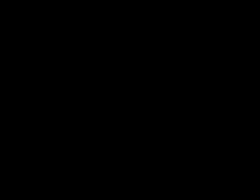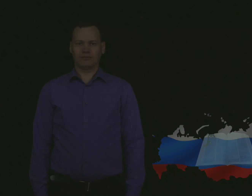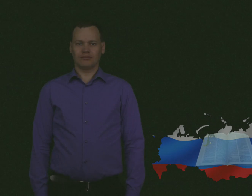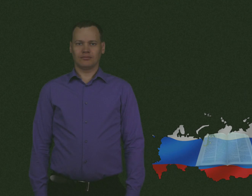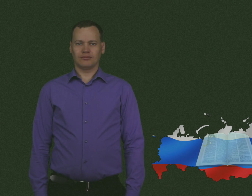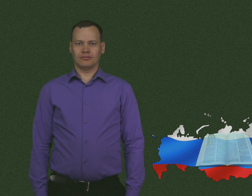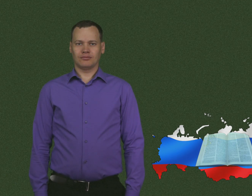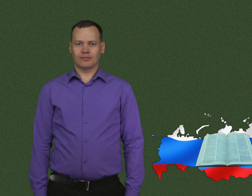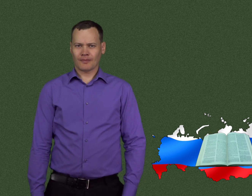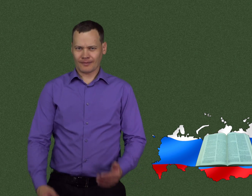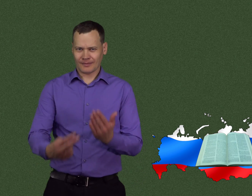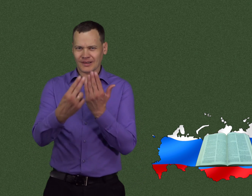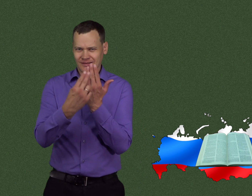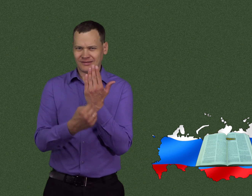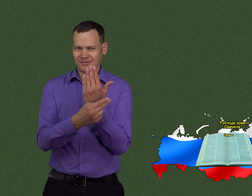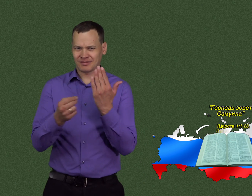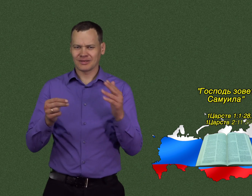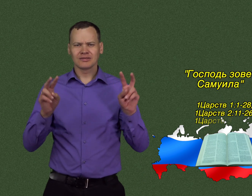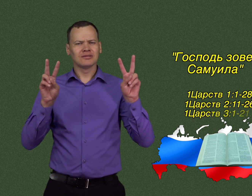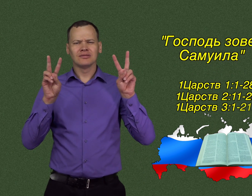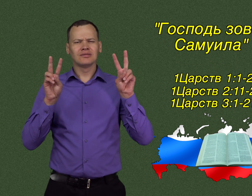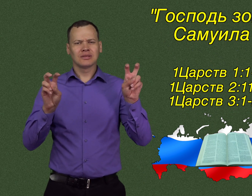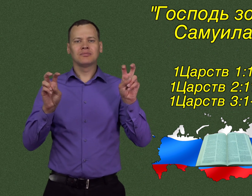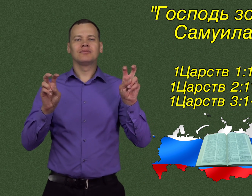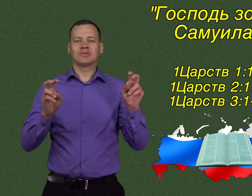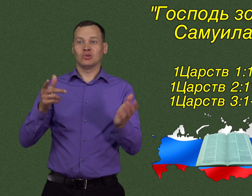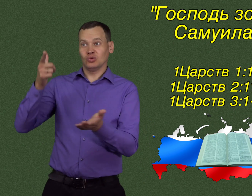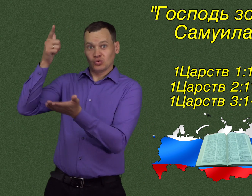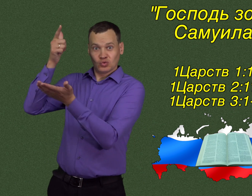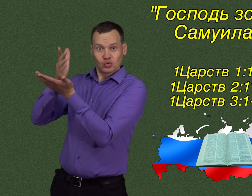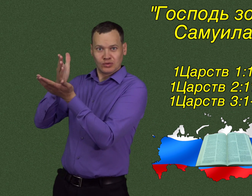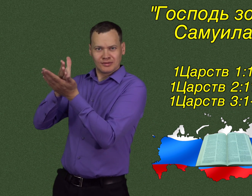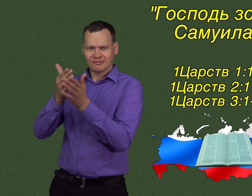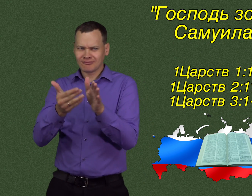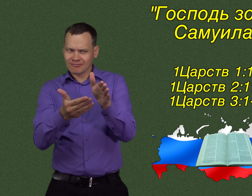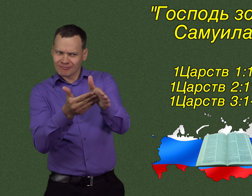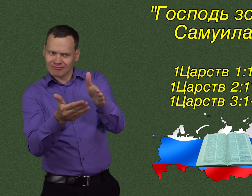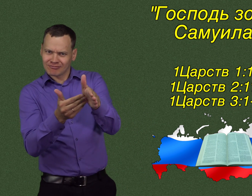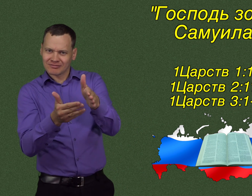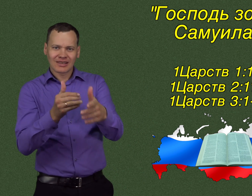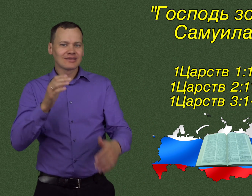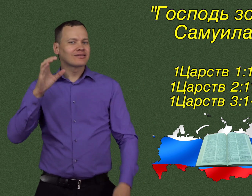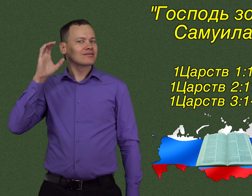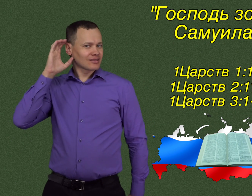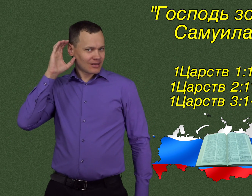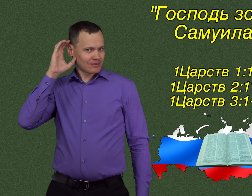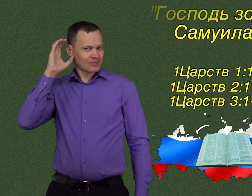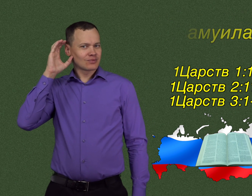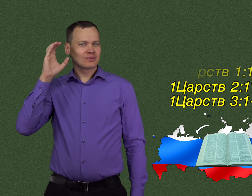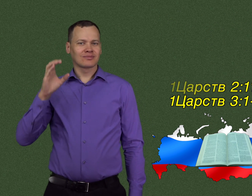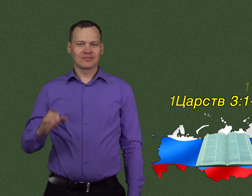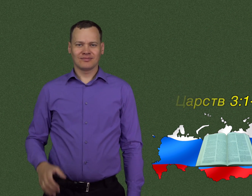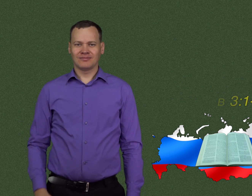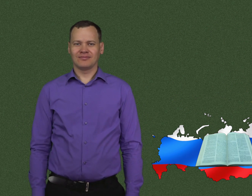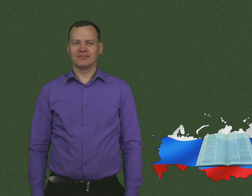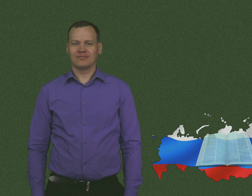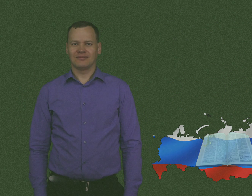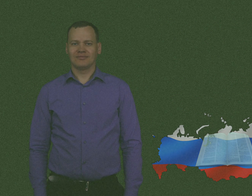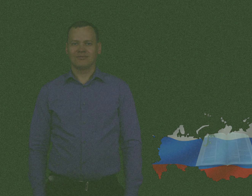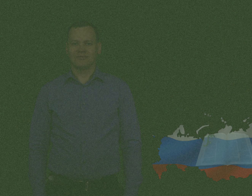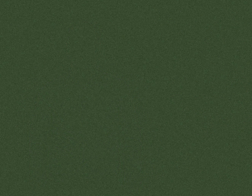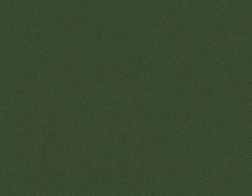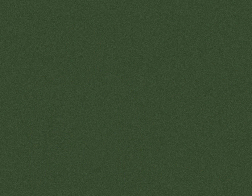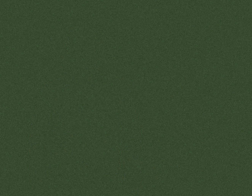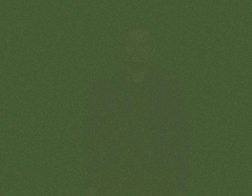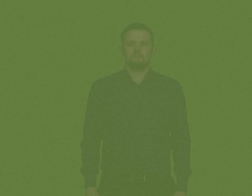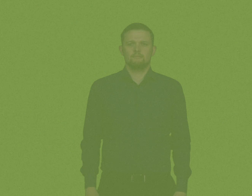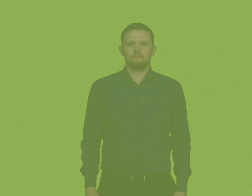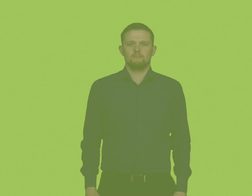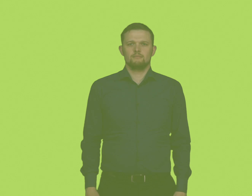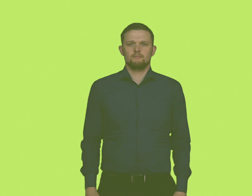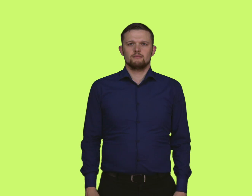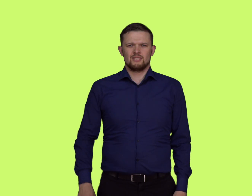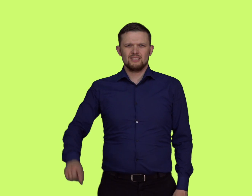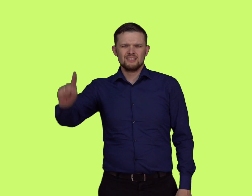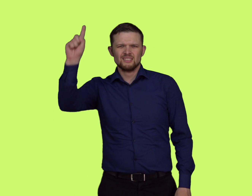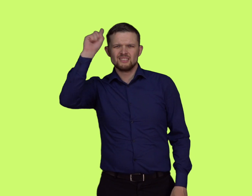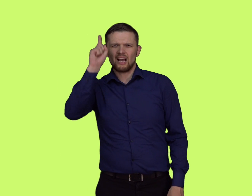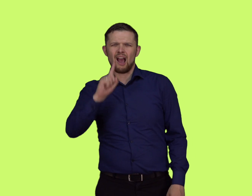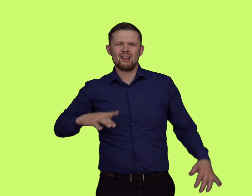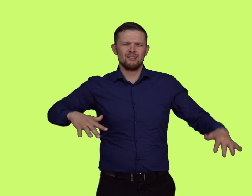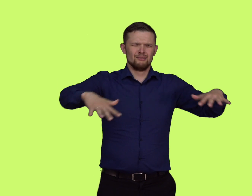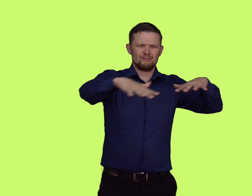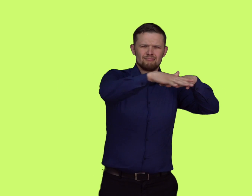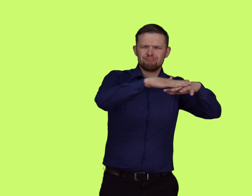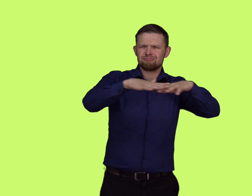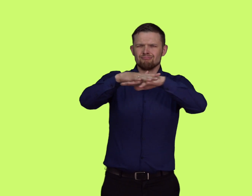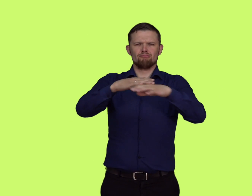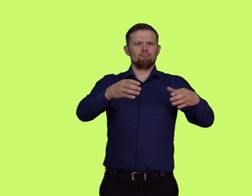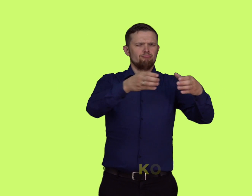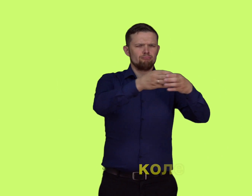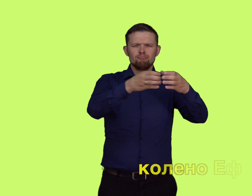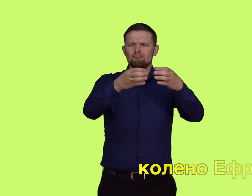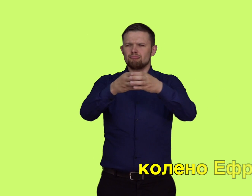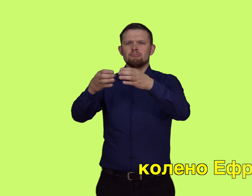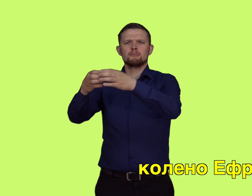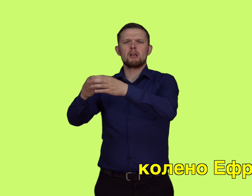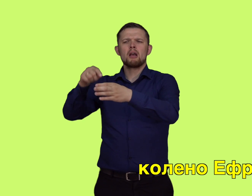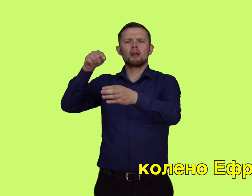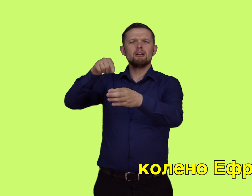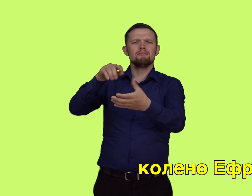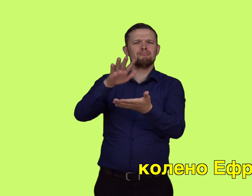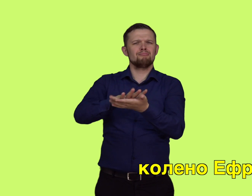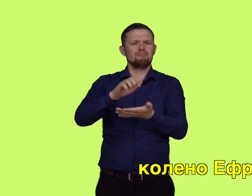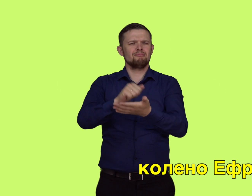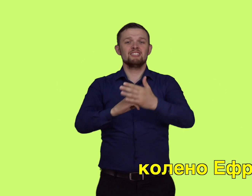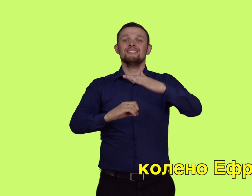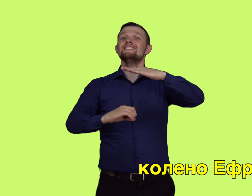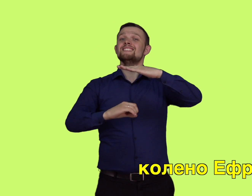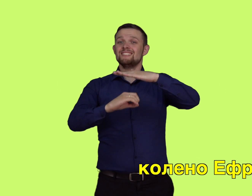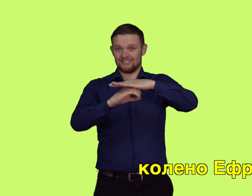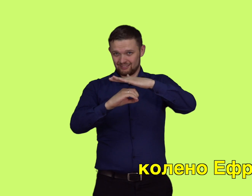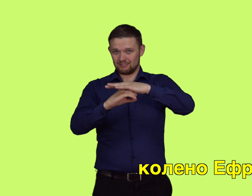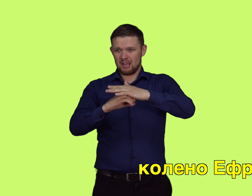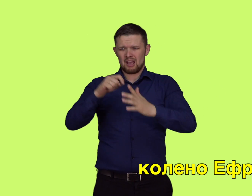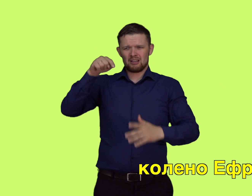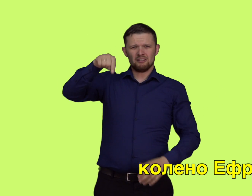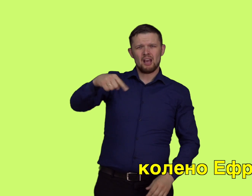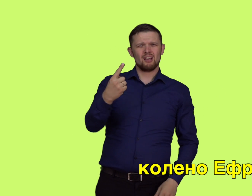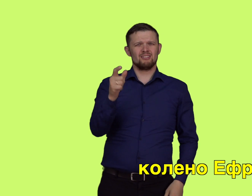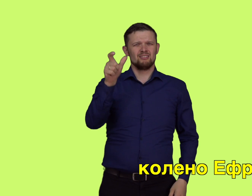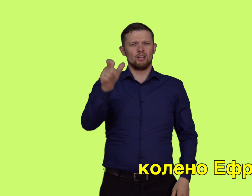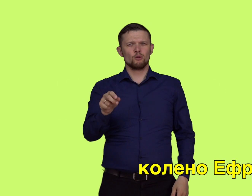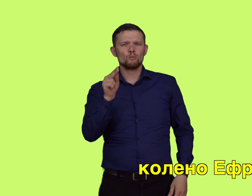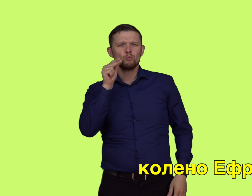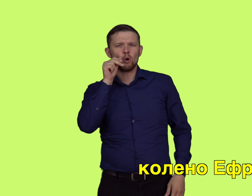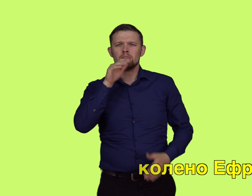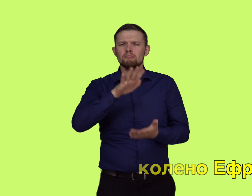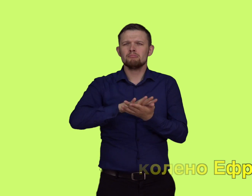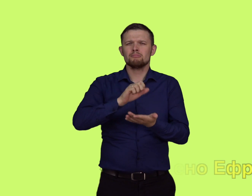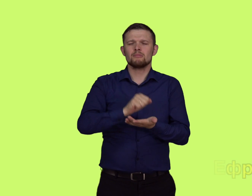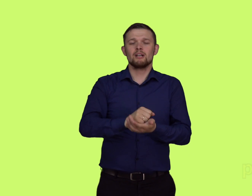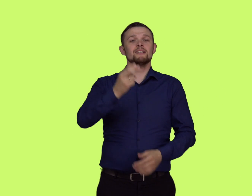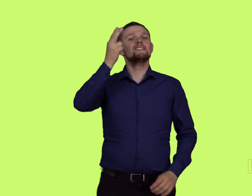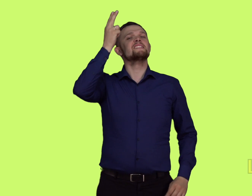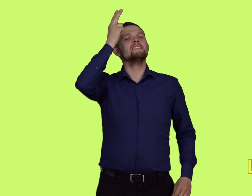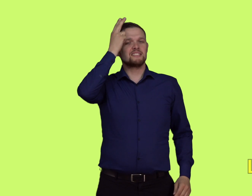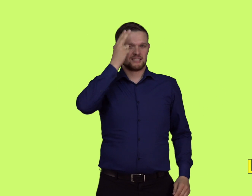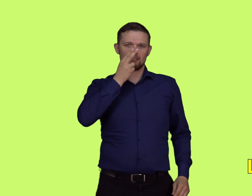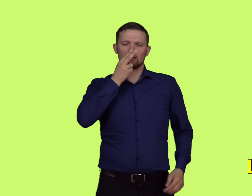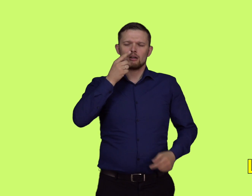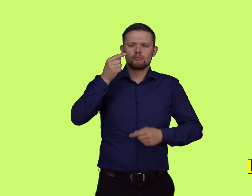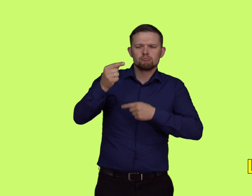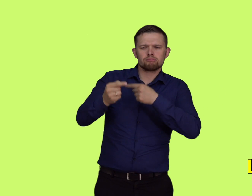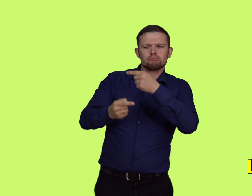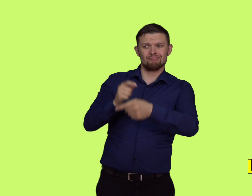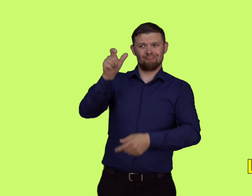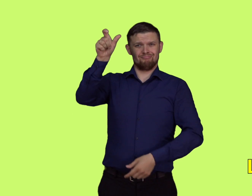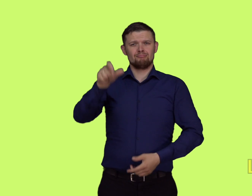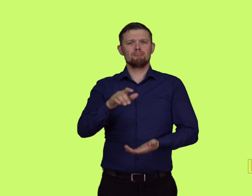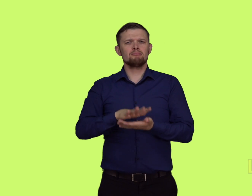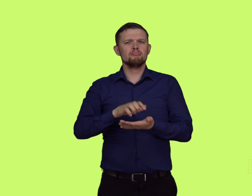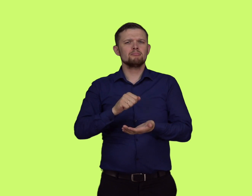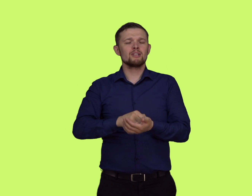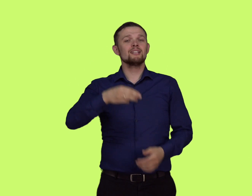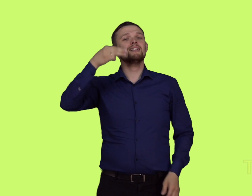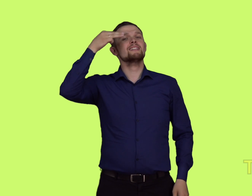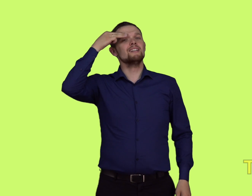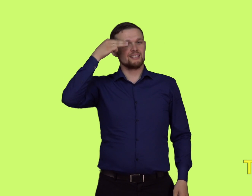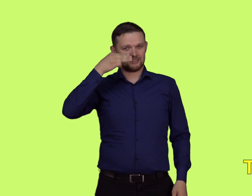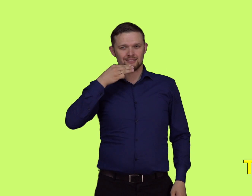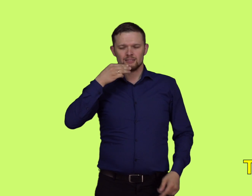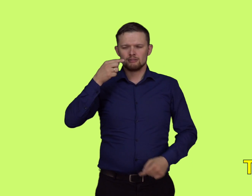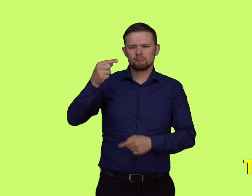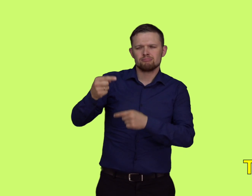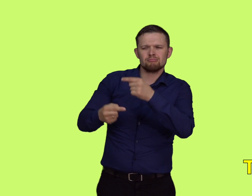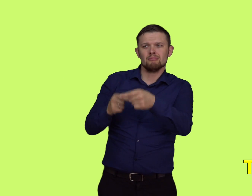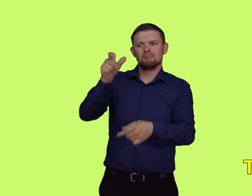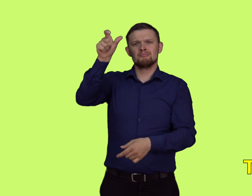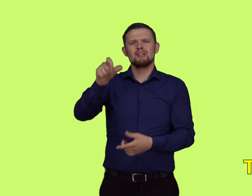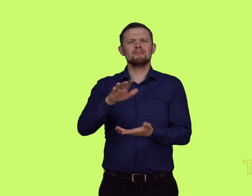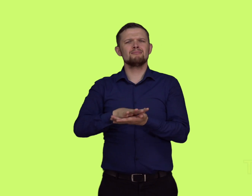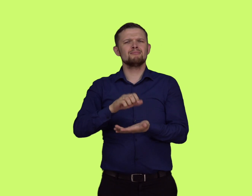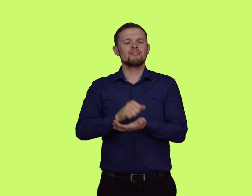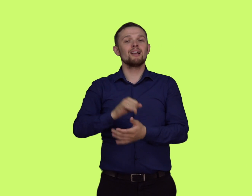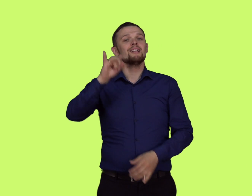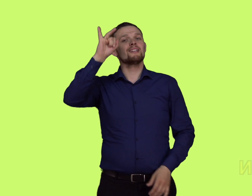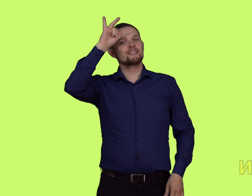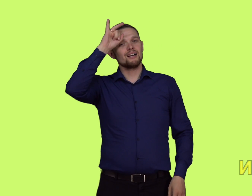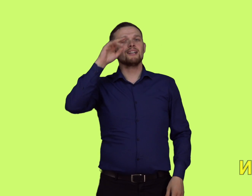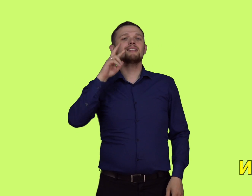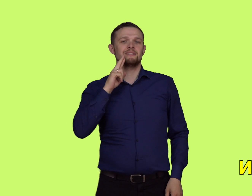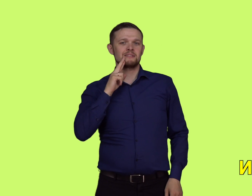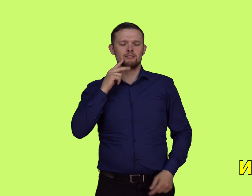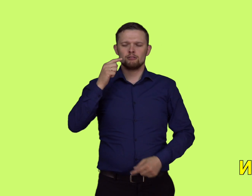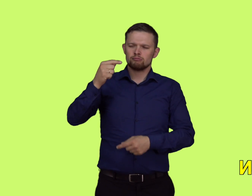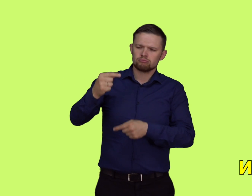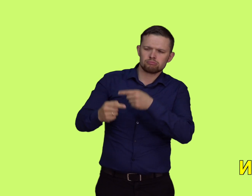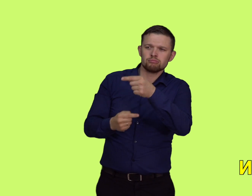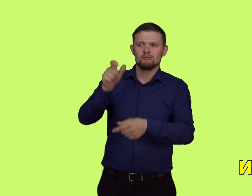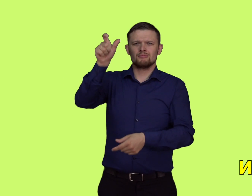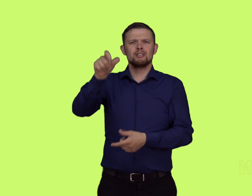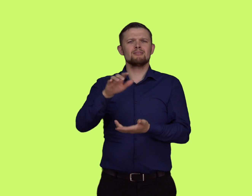Now there was a man named Elkanah who was from Ramathaim-zophim in the hill country of Ephraim.